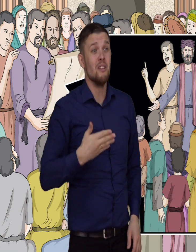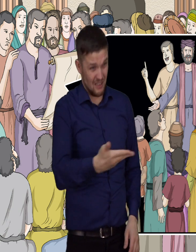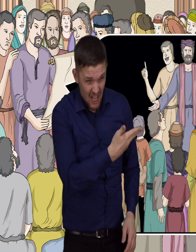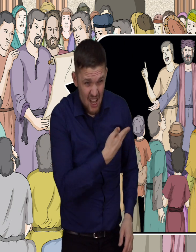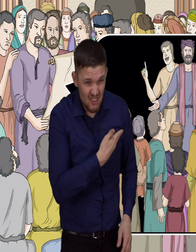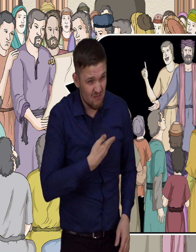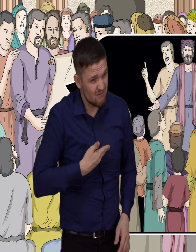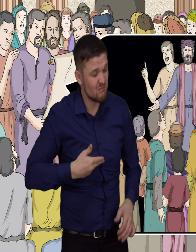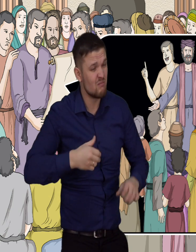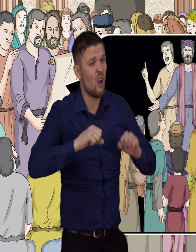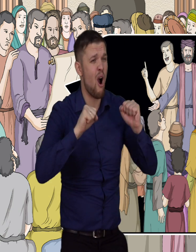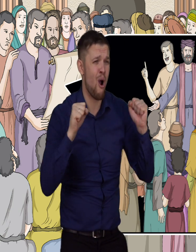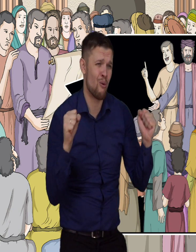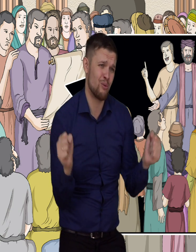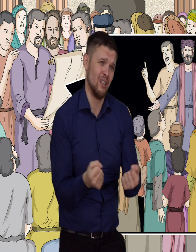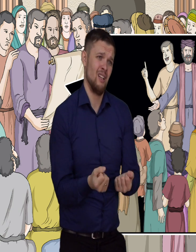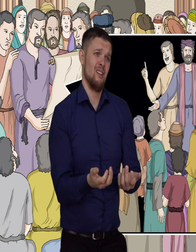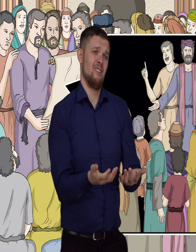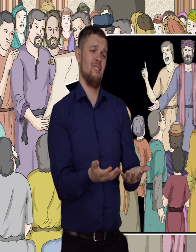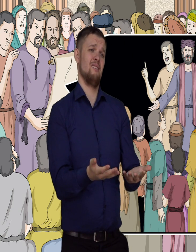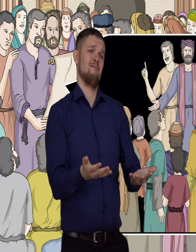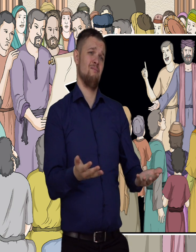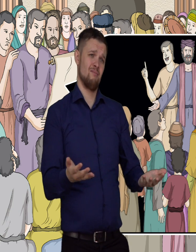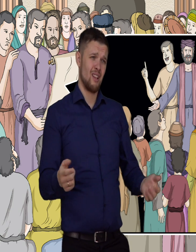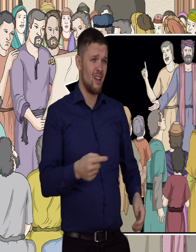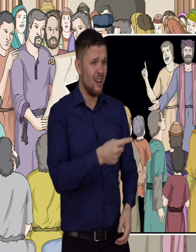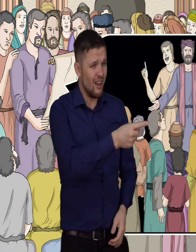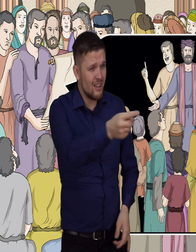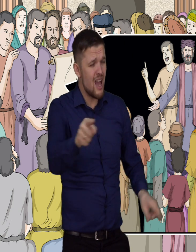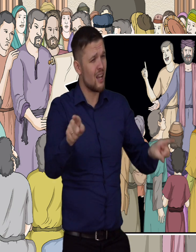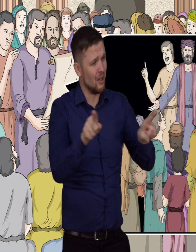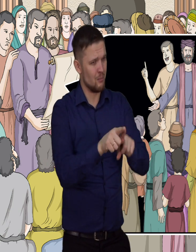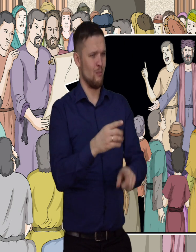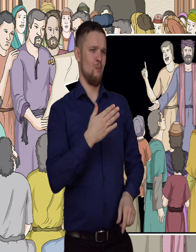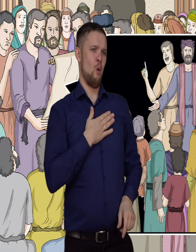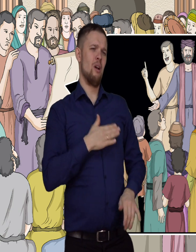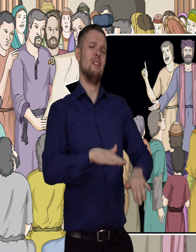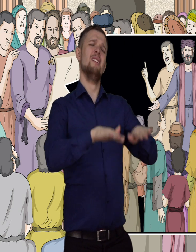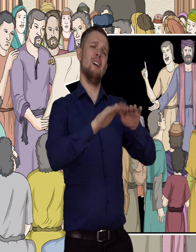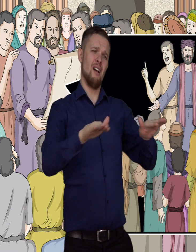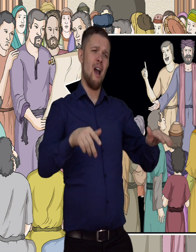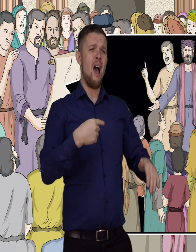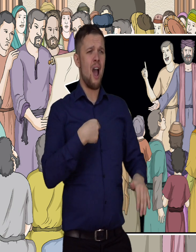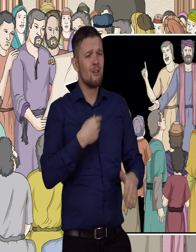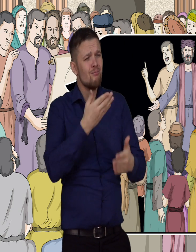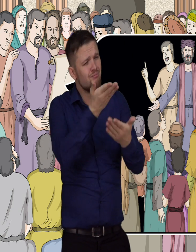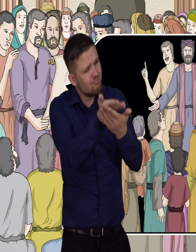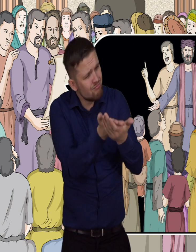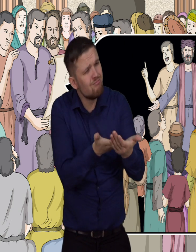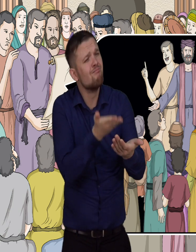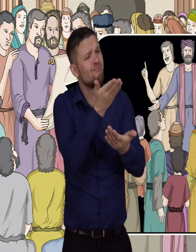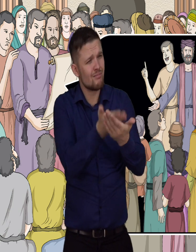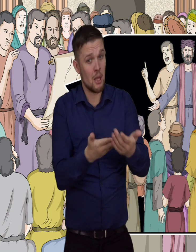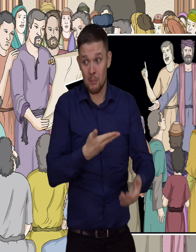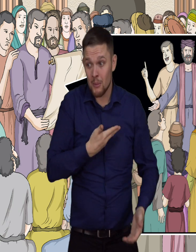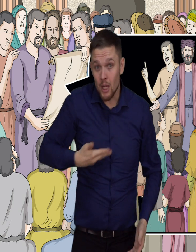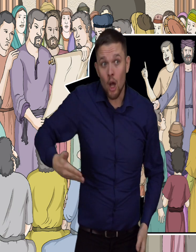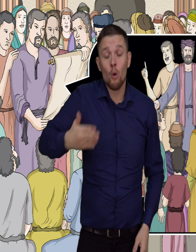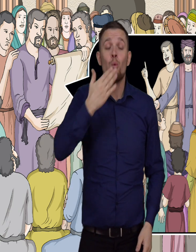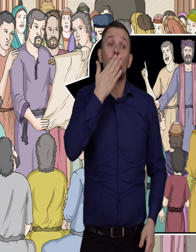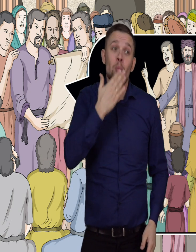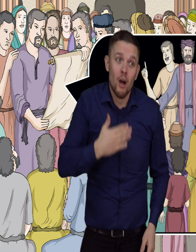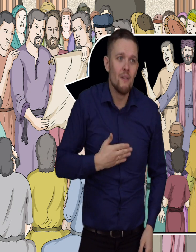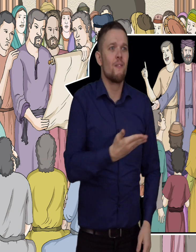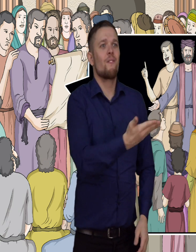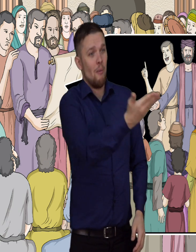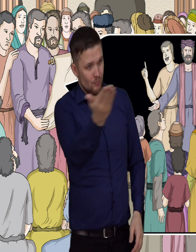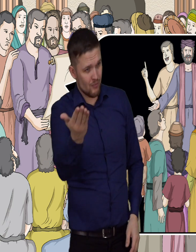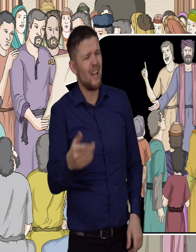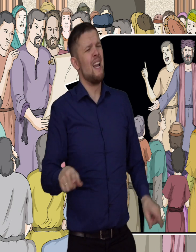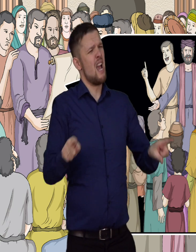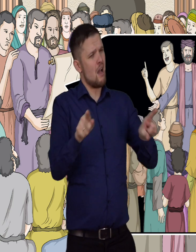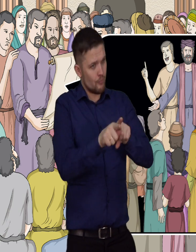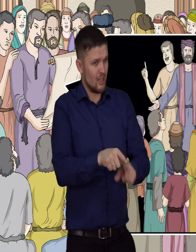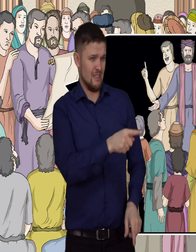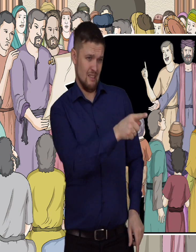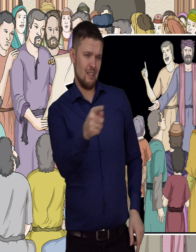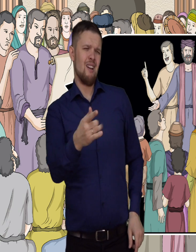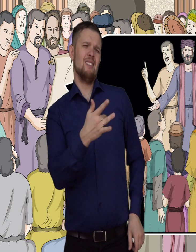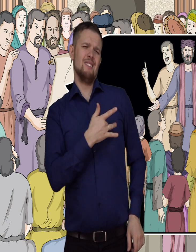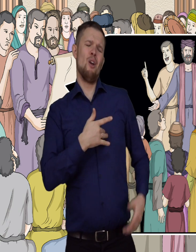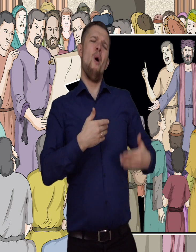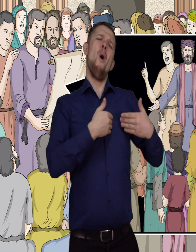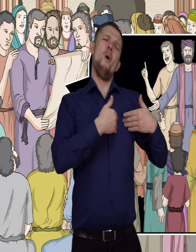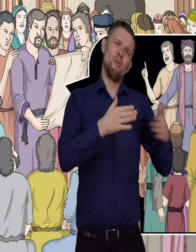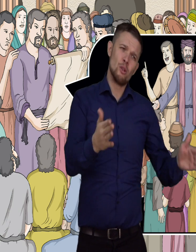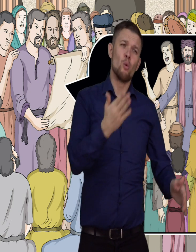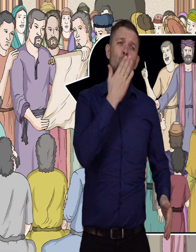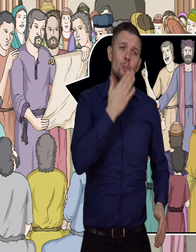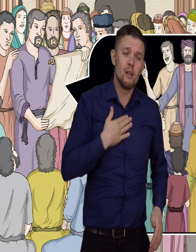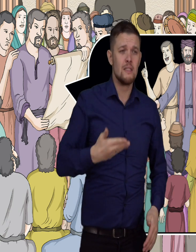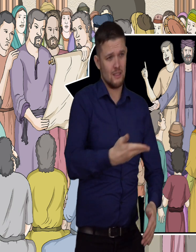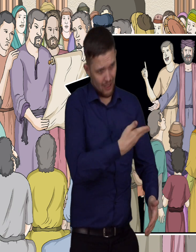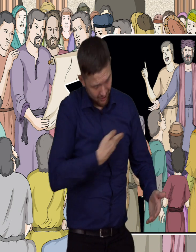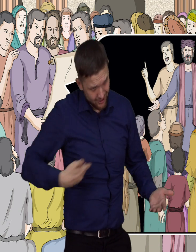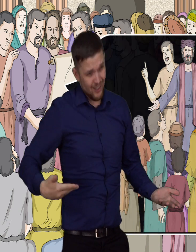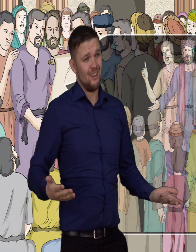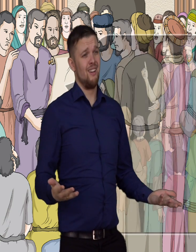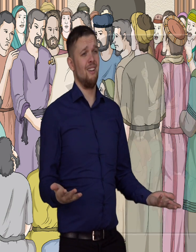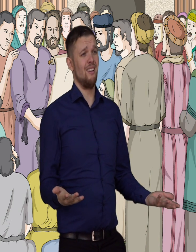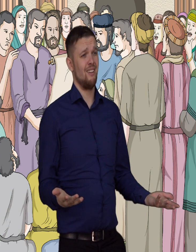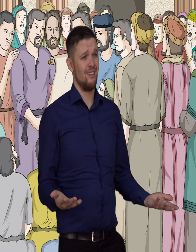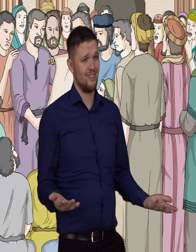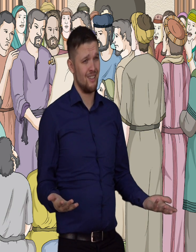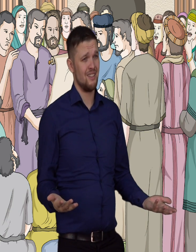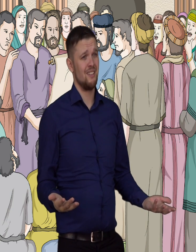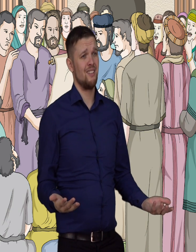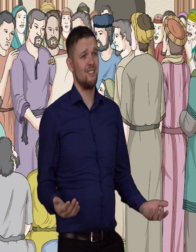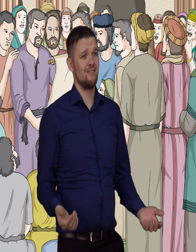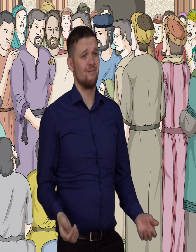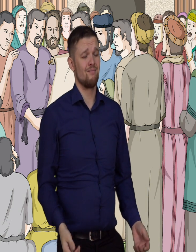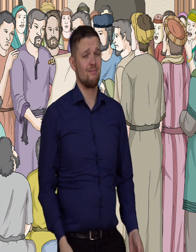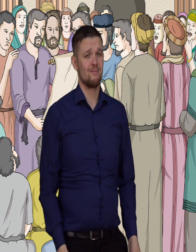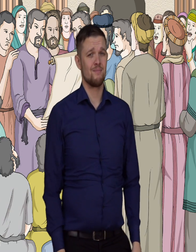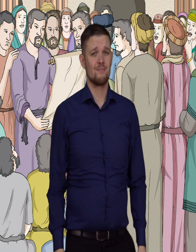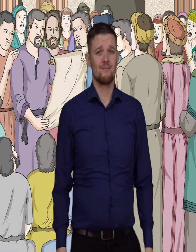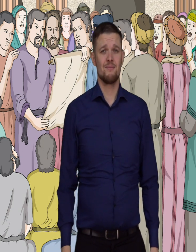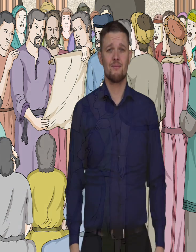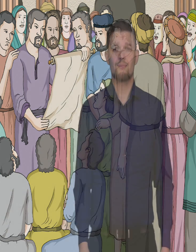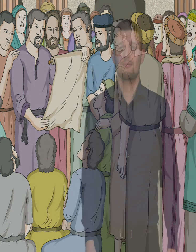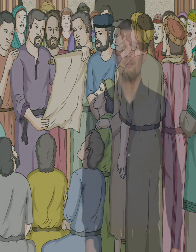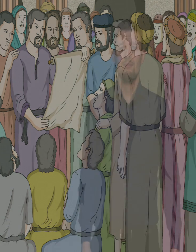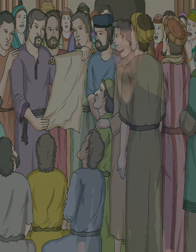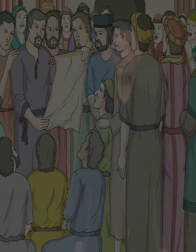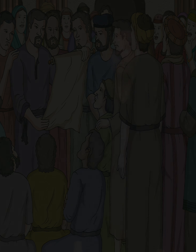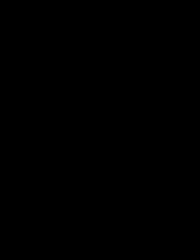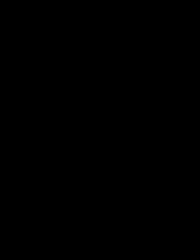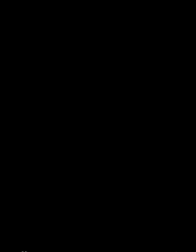As a fair exchange, I ask you as my children: Open wide your hearts also.